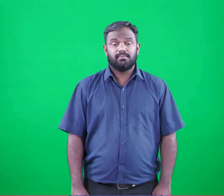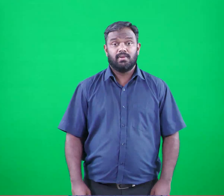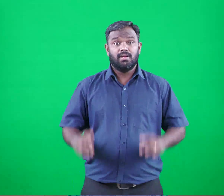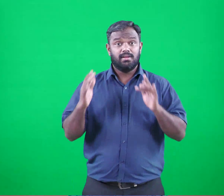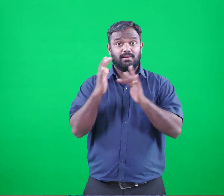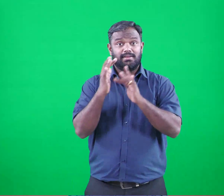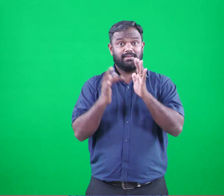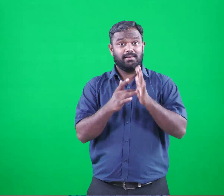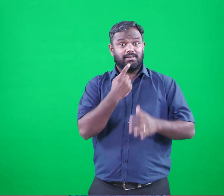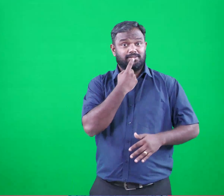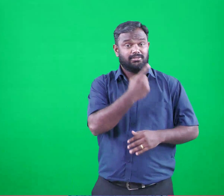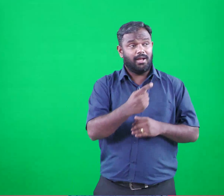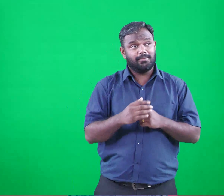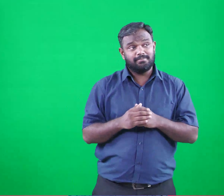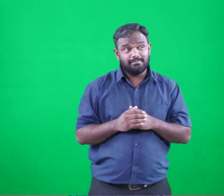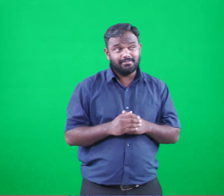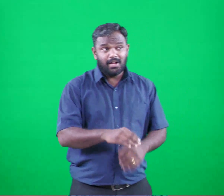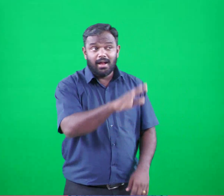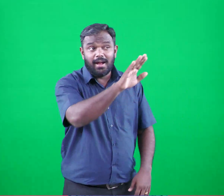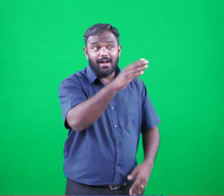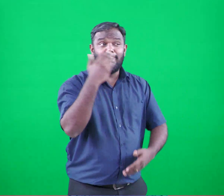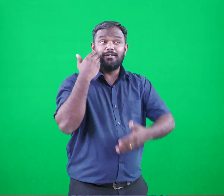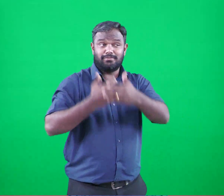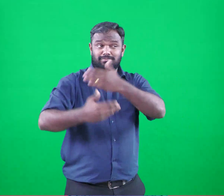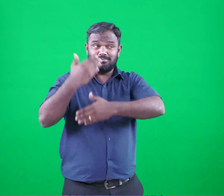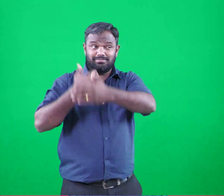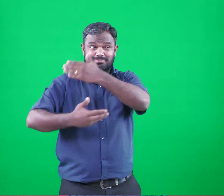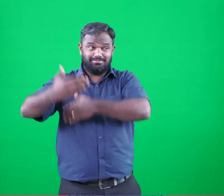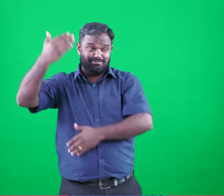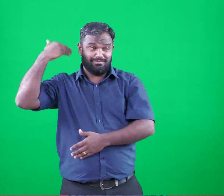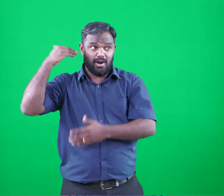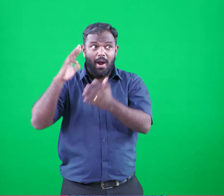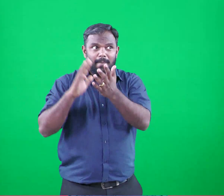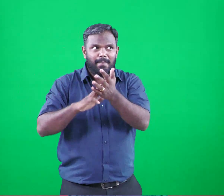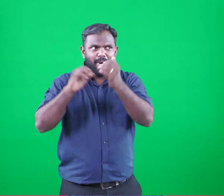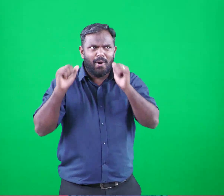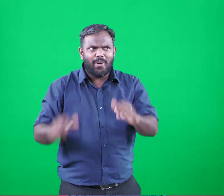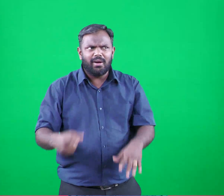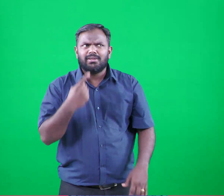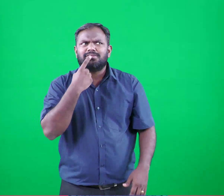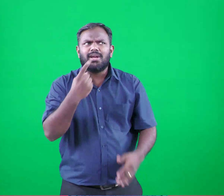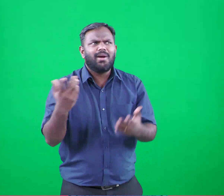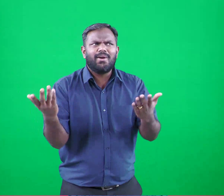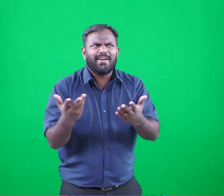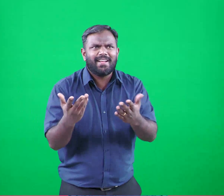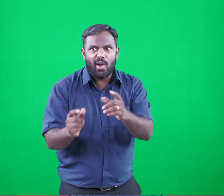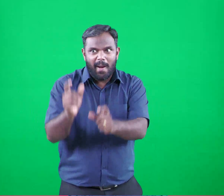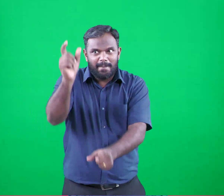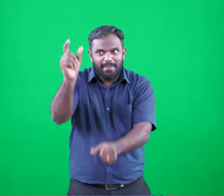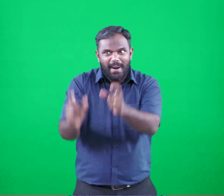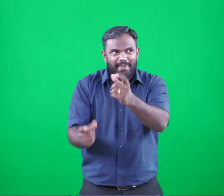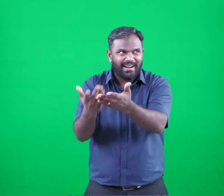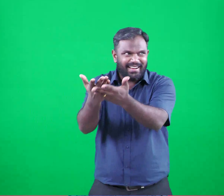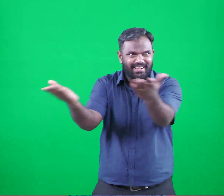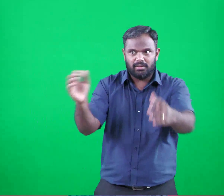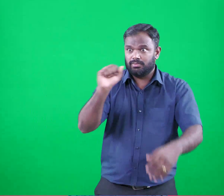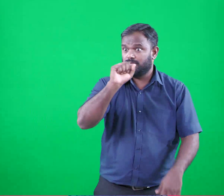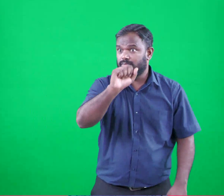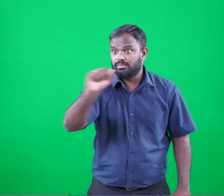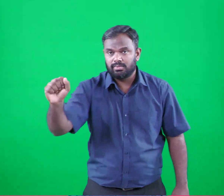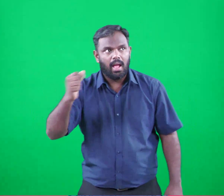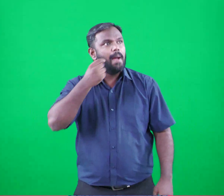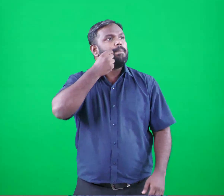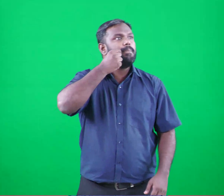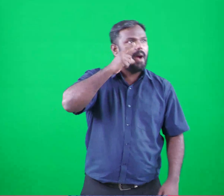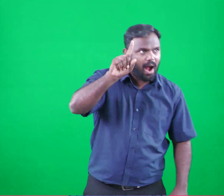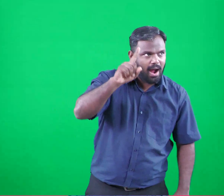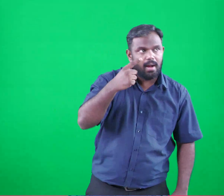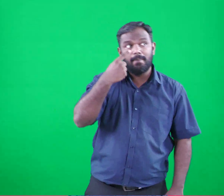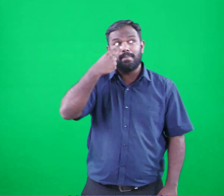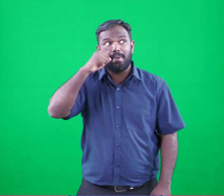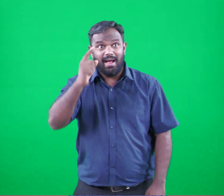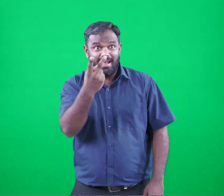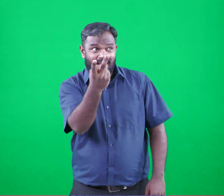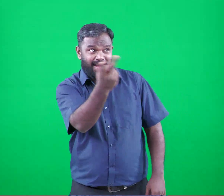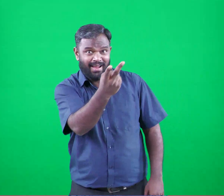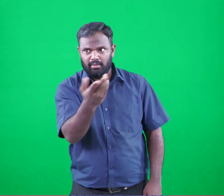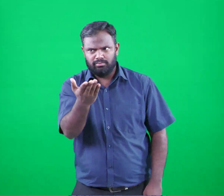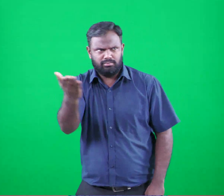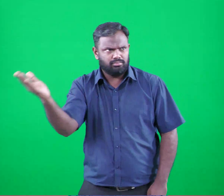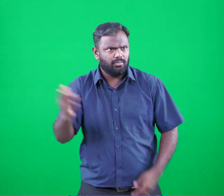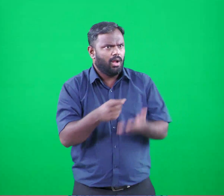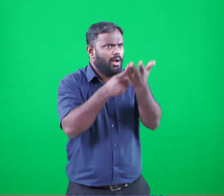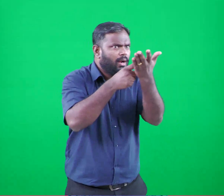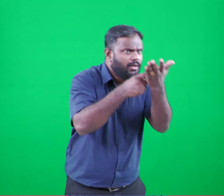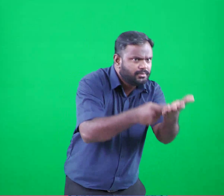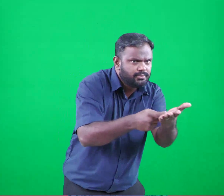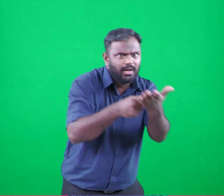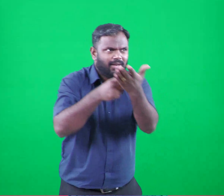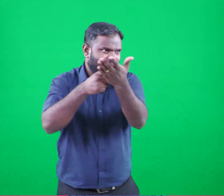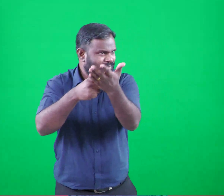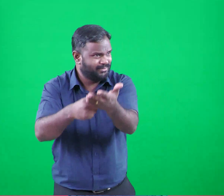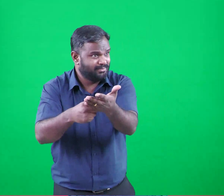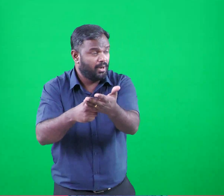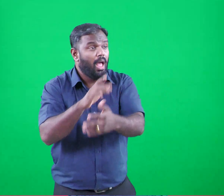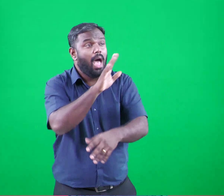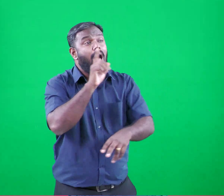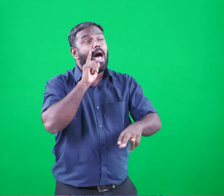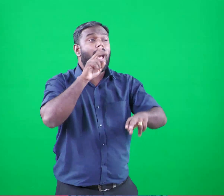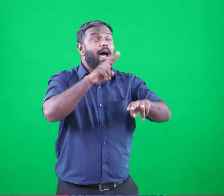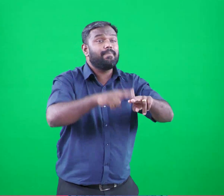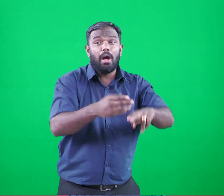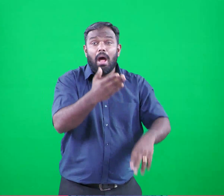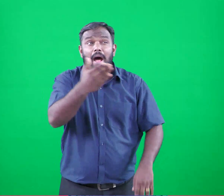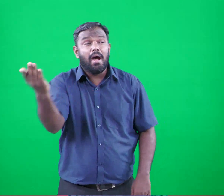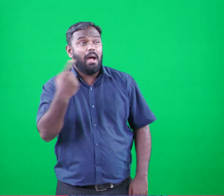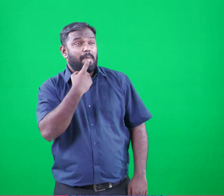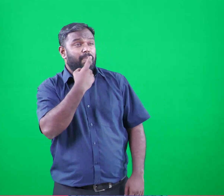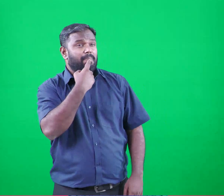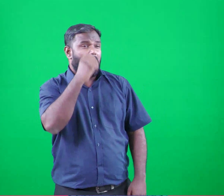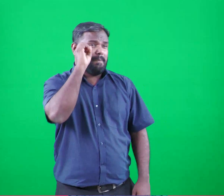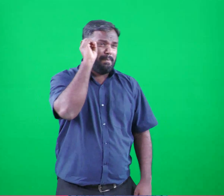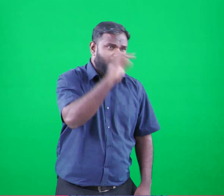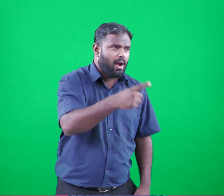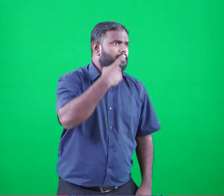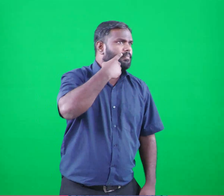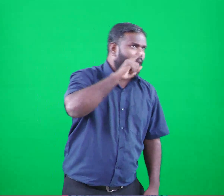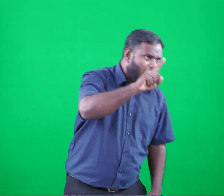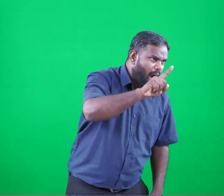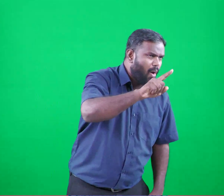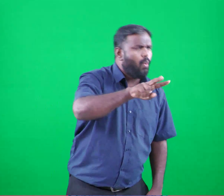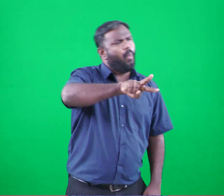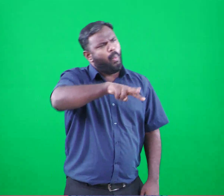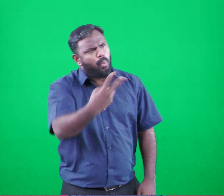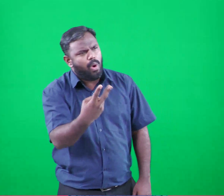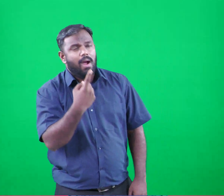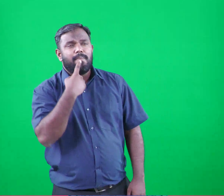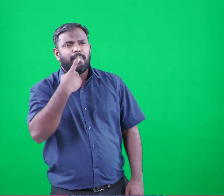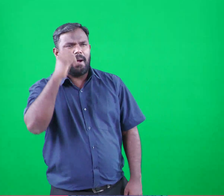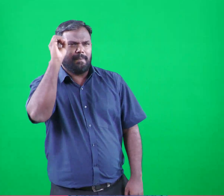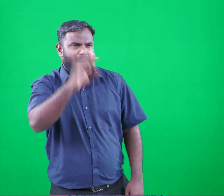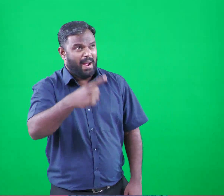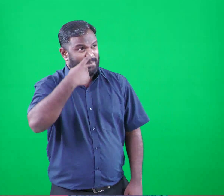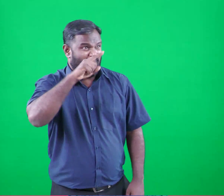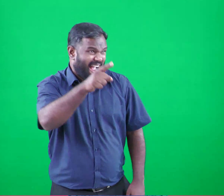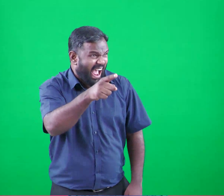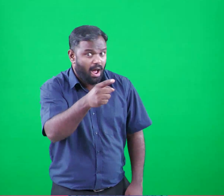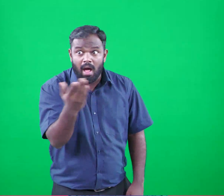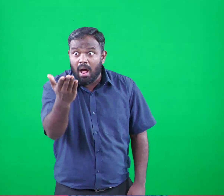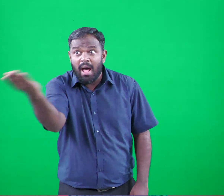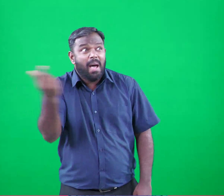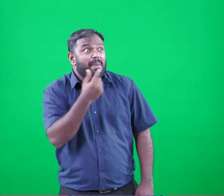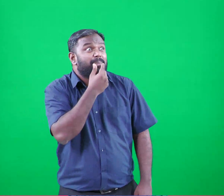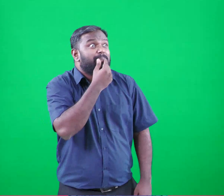For Moses said, ' Honor your father and your mother ' and 'Anyone who curses his father or mother must be put to death.'